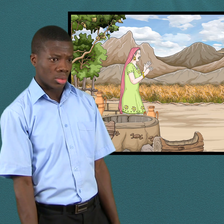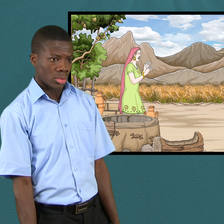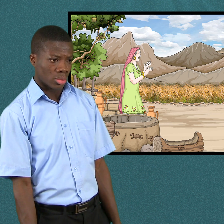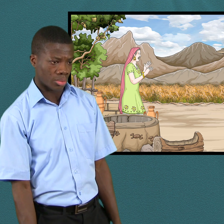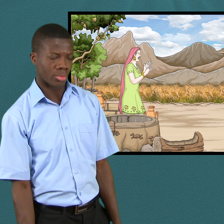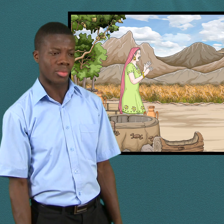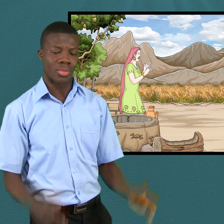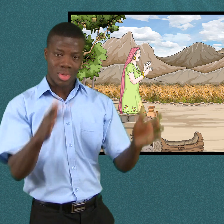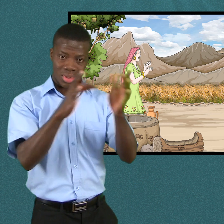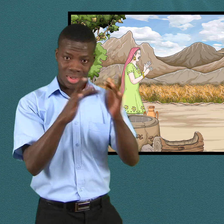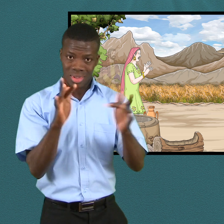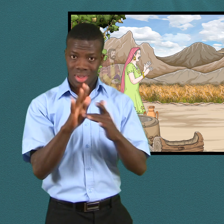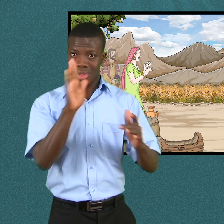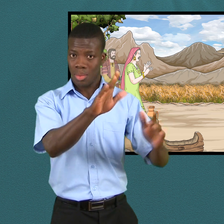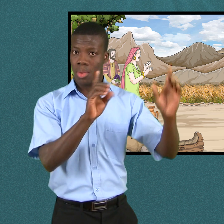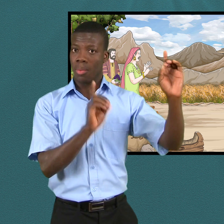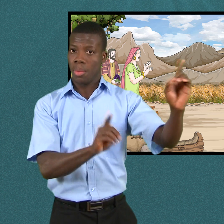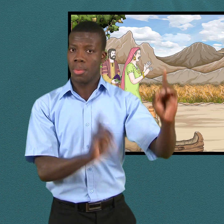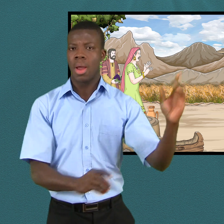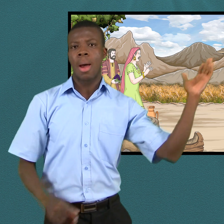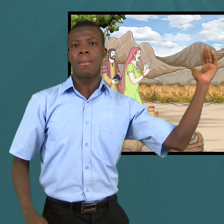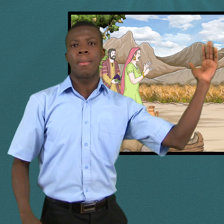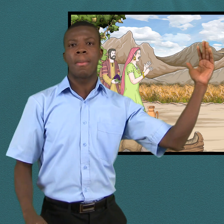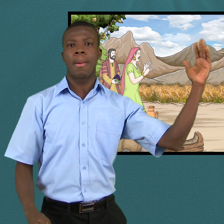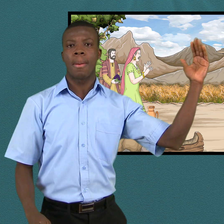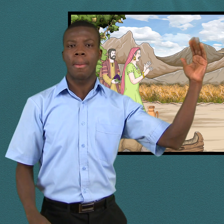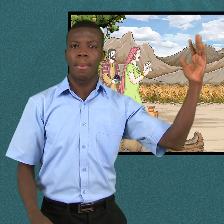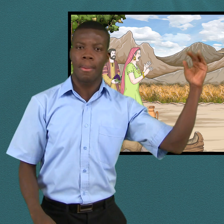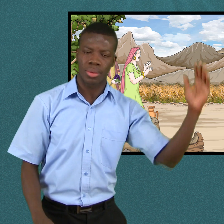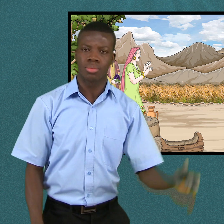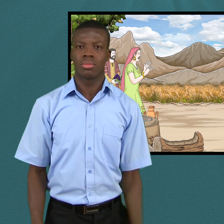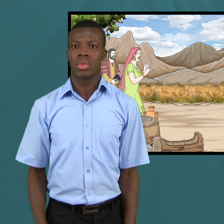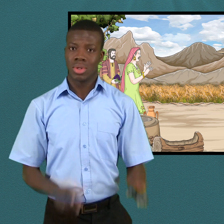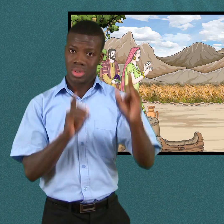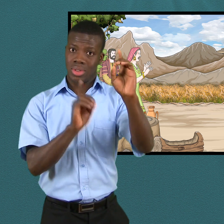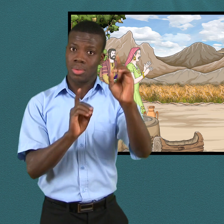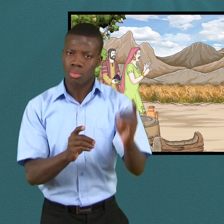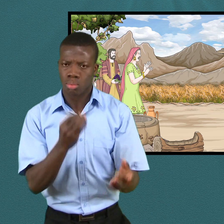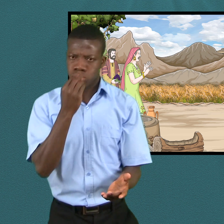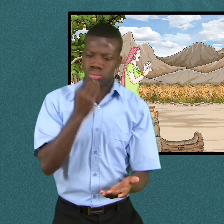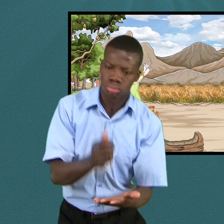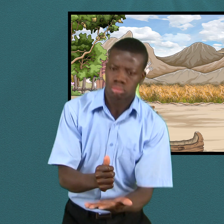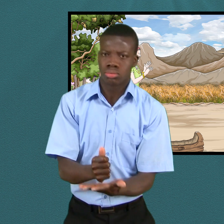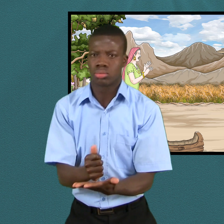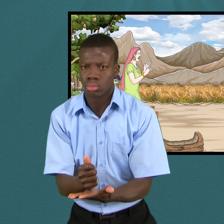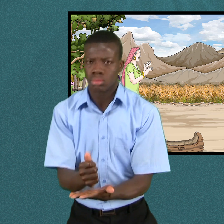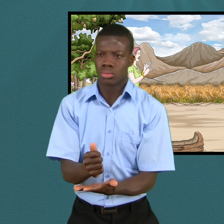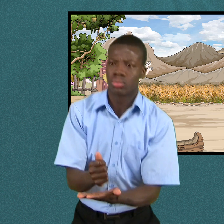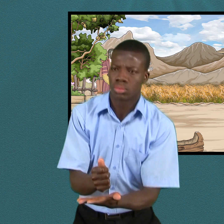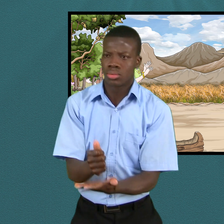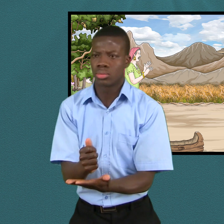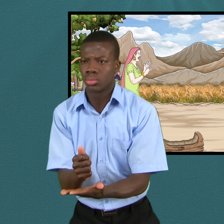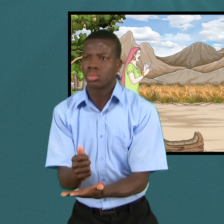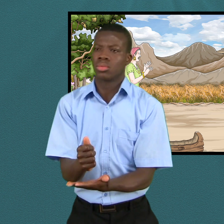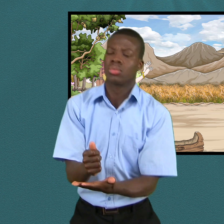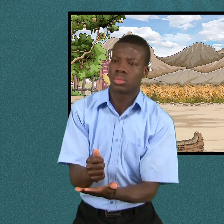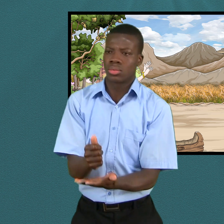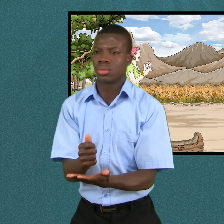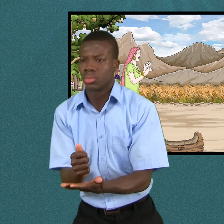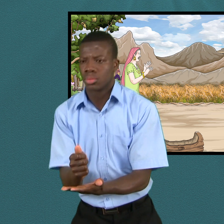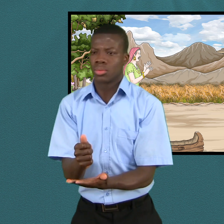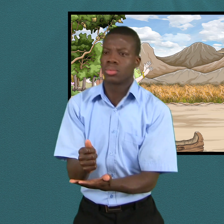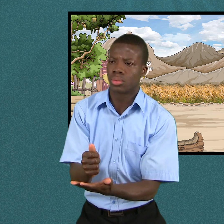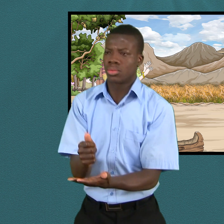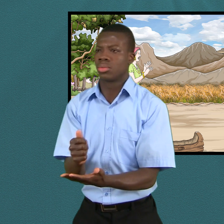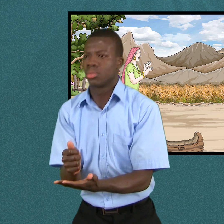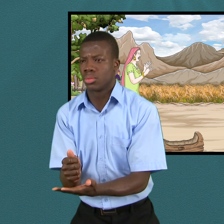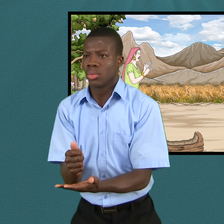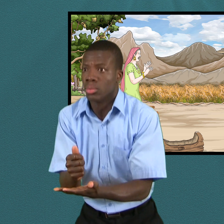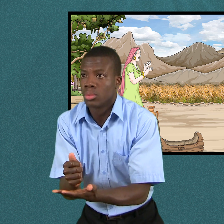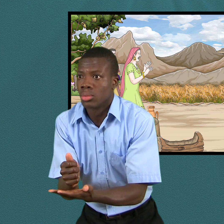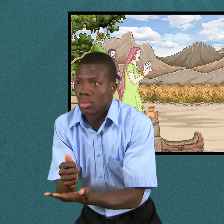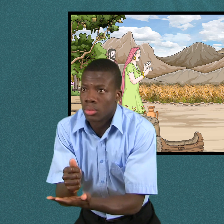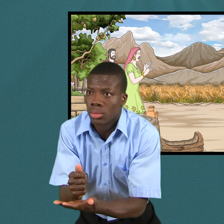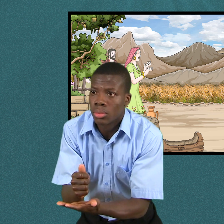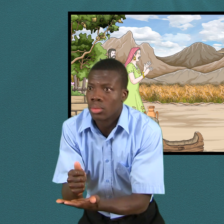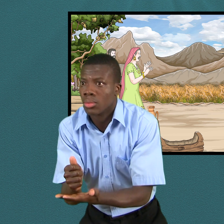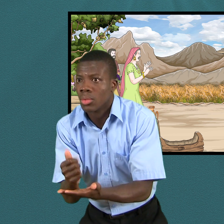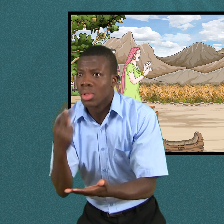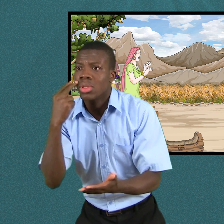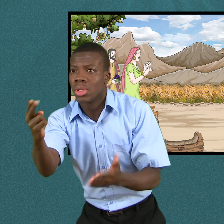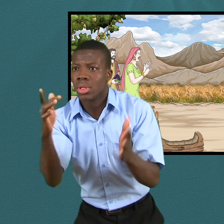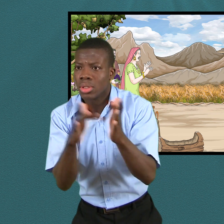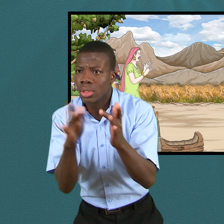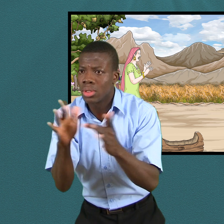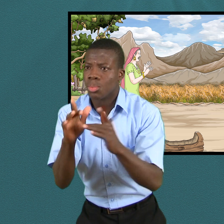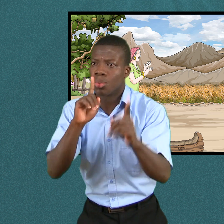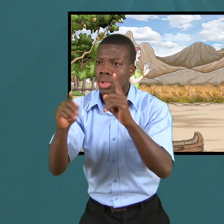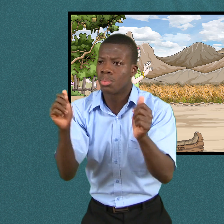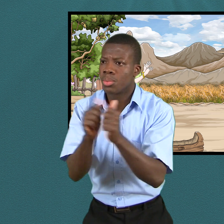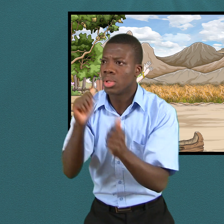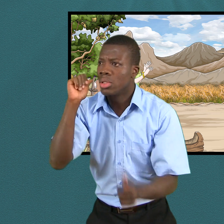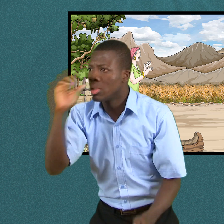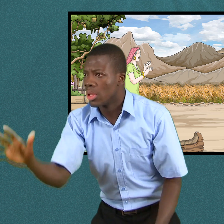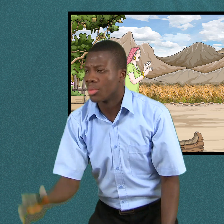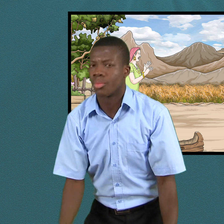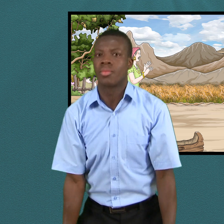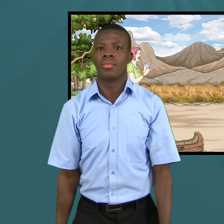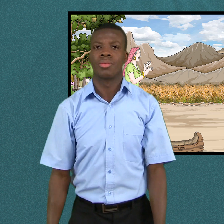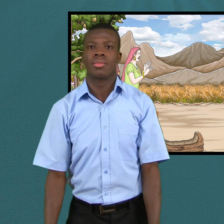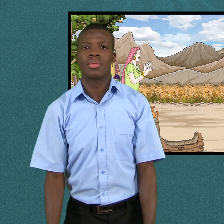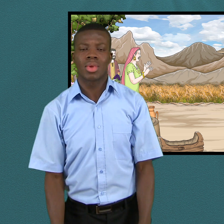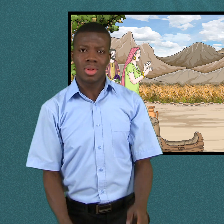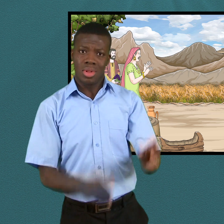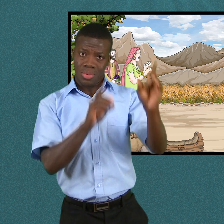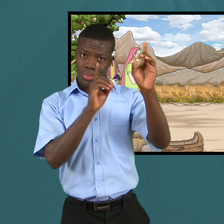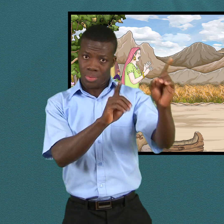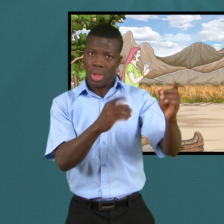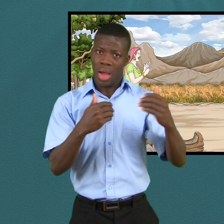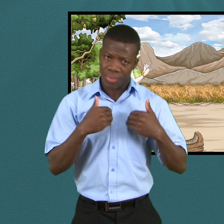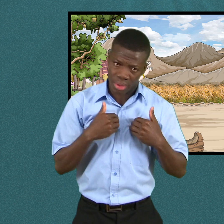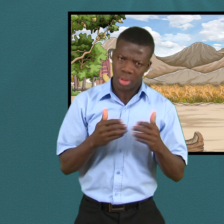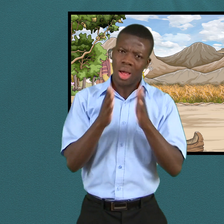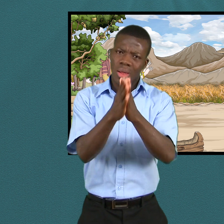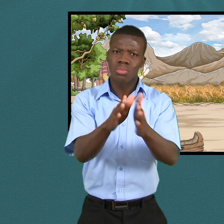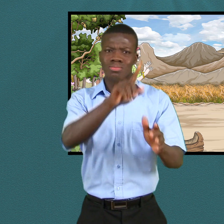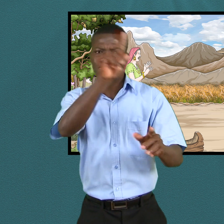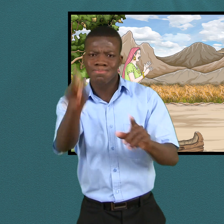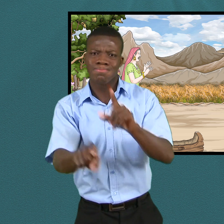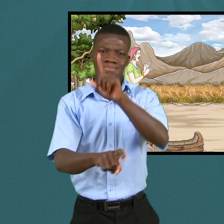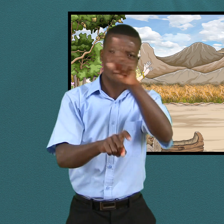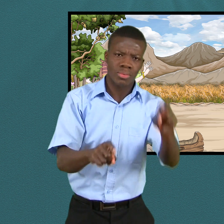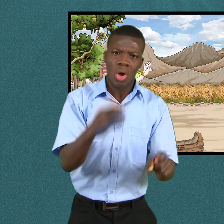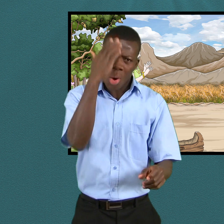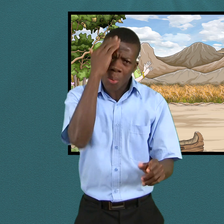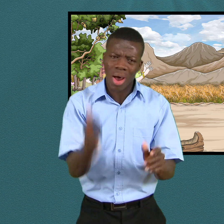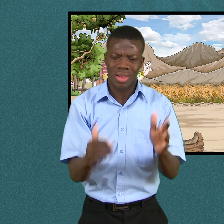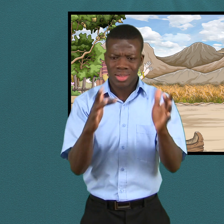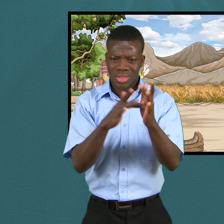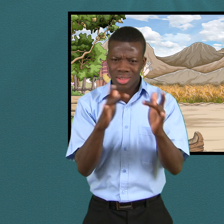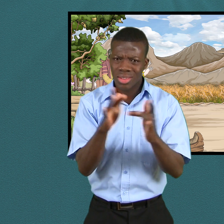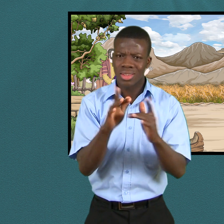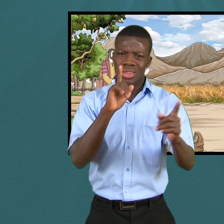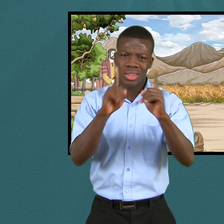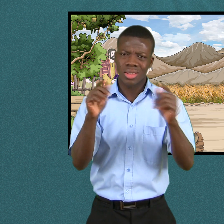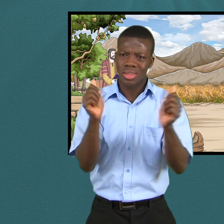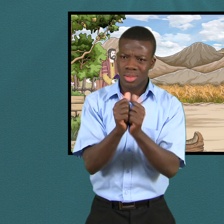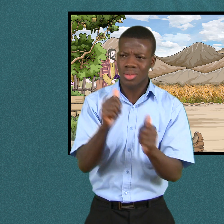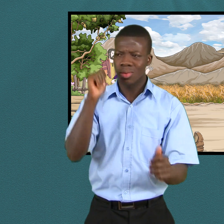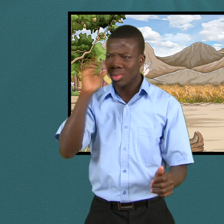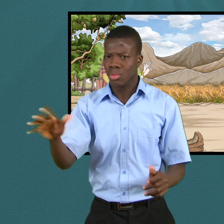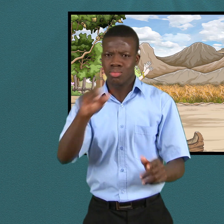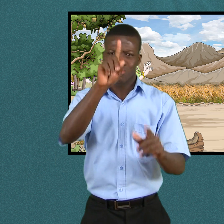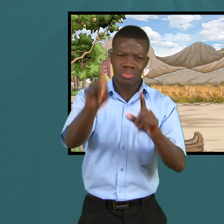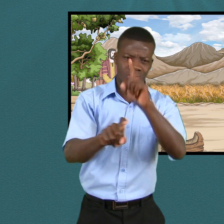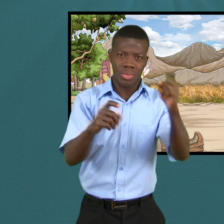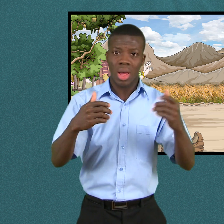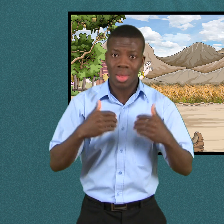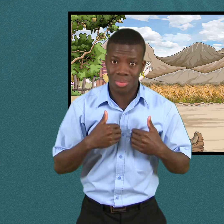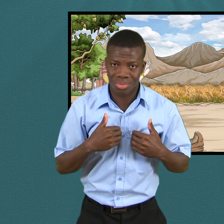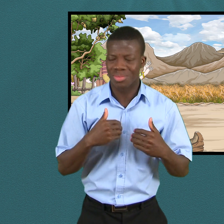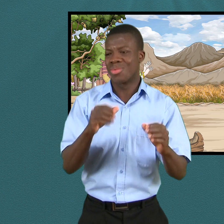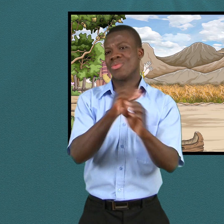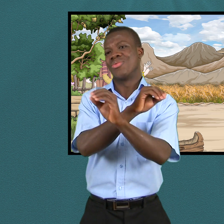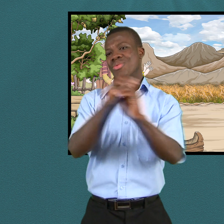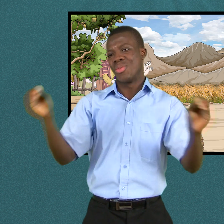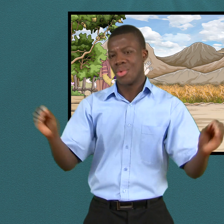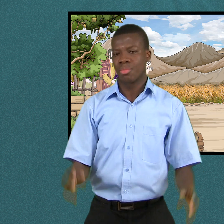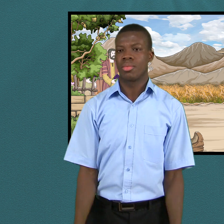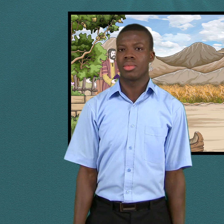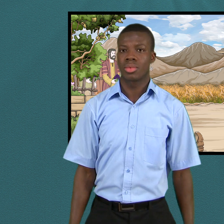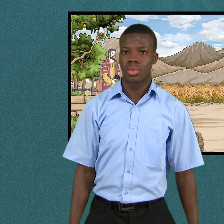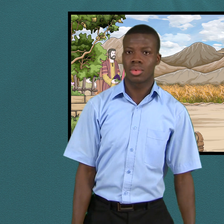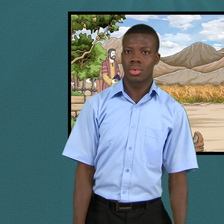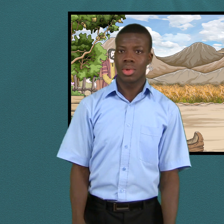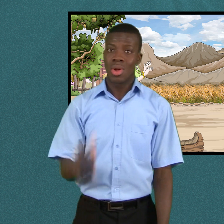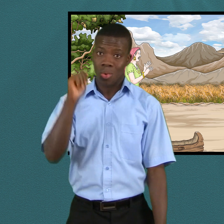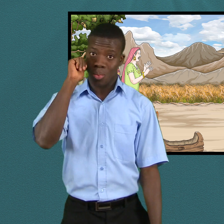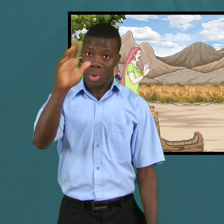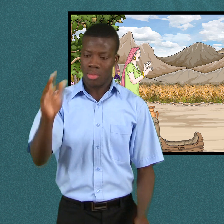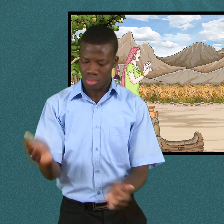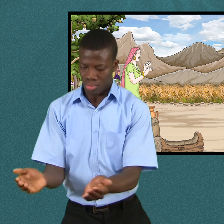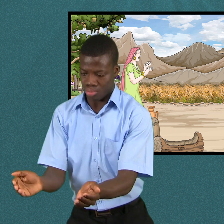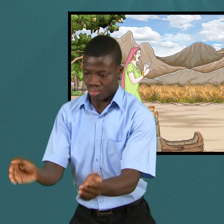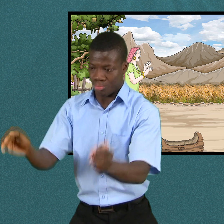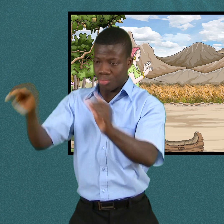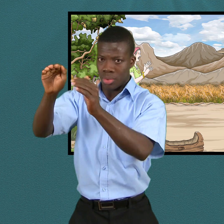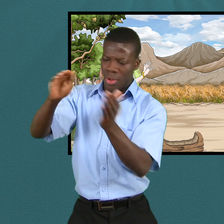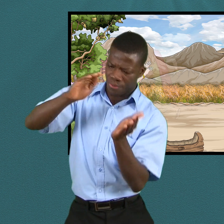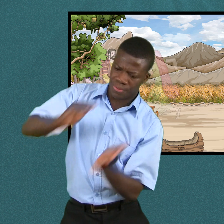Just then His disciples returned and were surprised that He was speaking with a woman. But no one asked Him, “What do You want from her?” or “Why are You talking with her?”